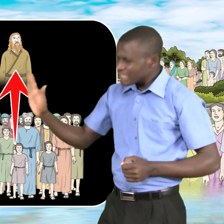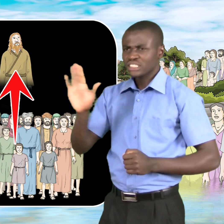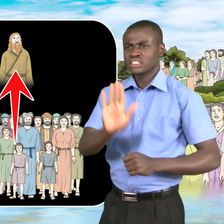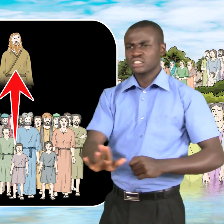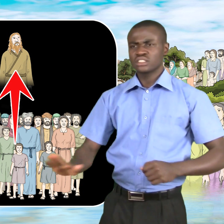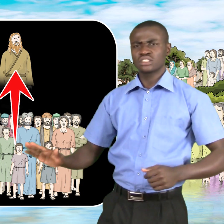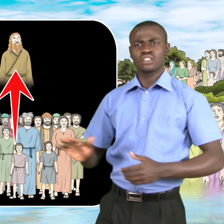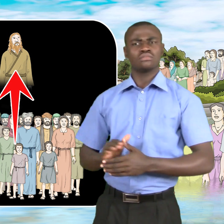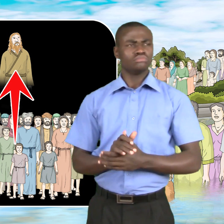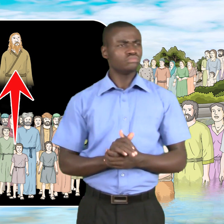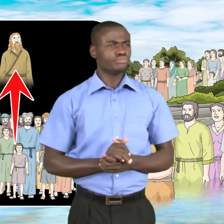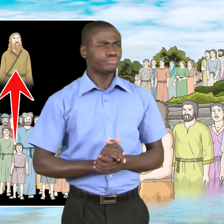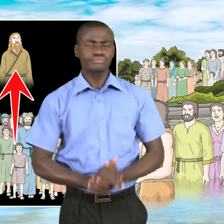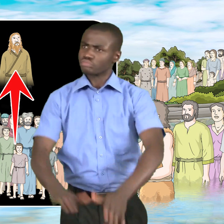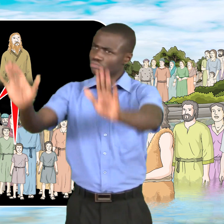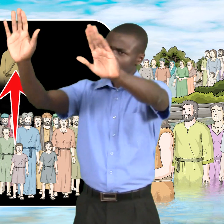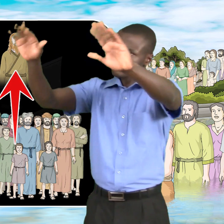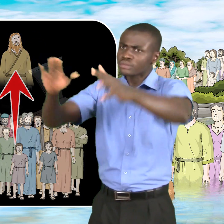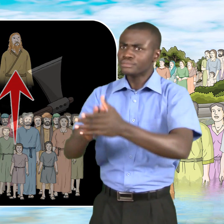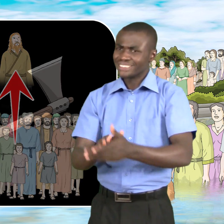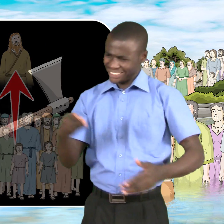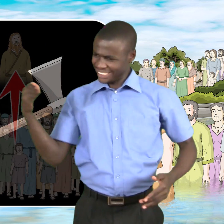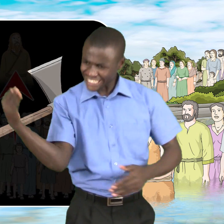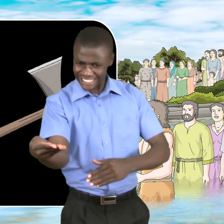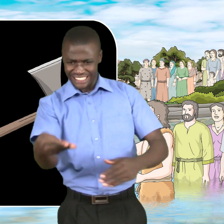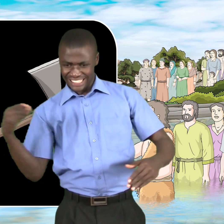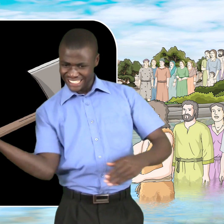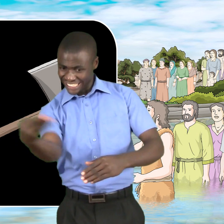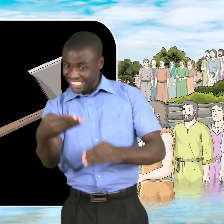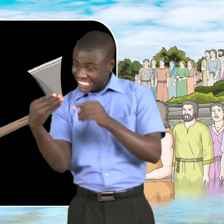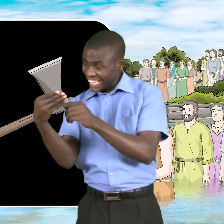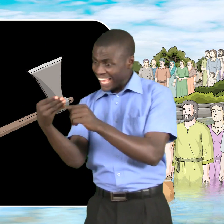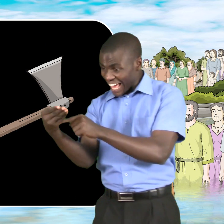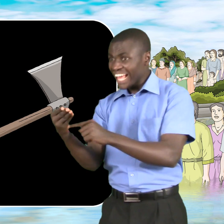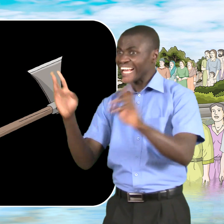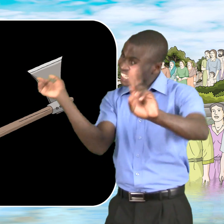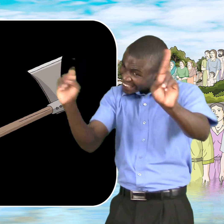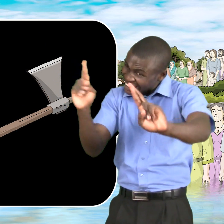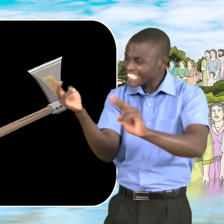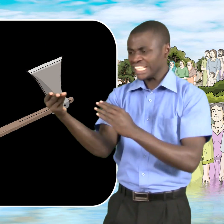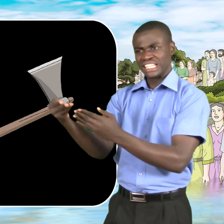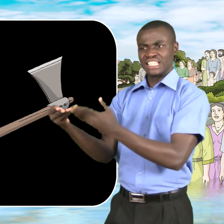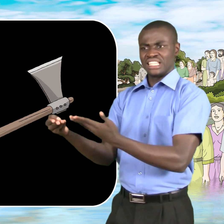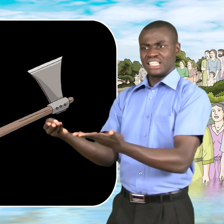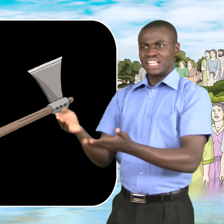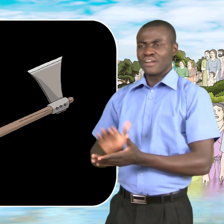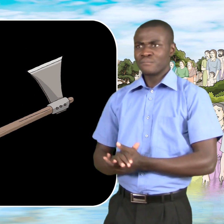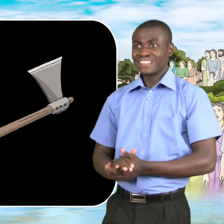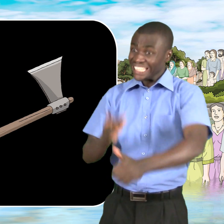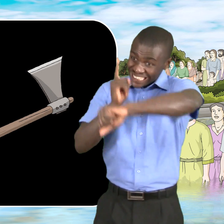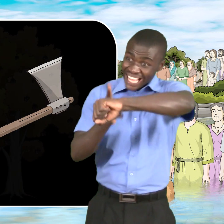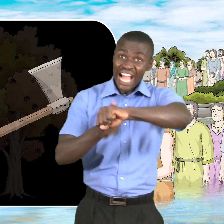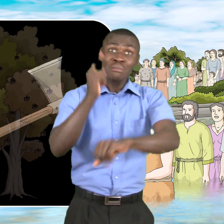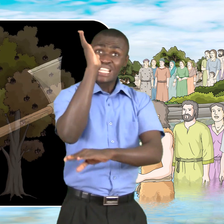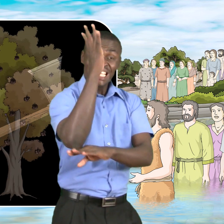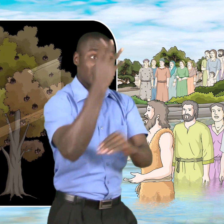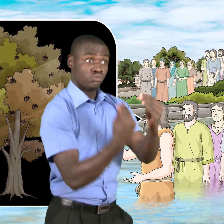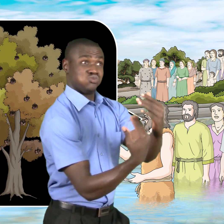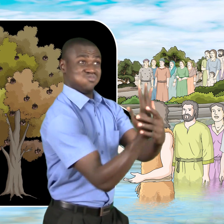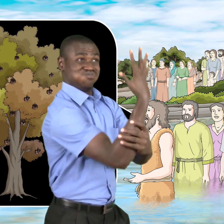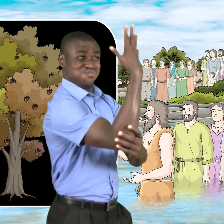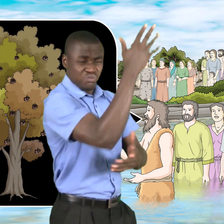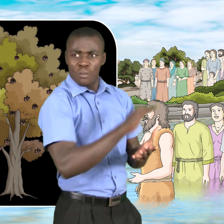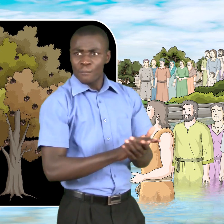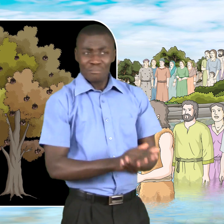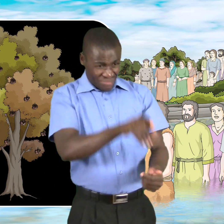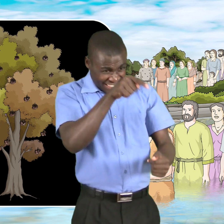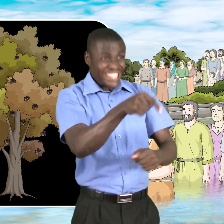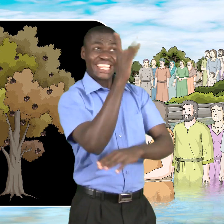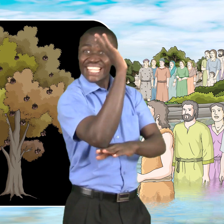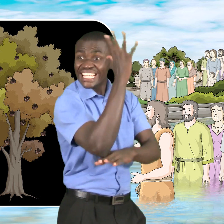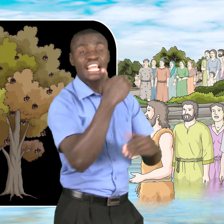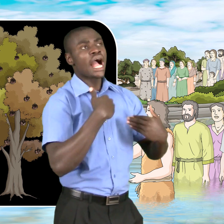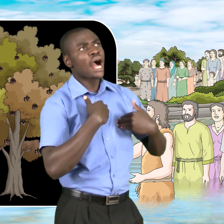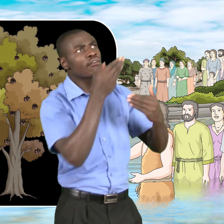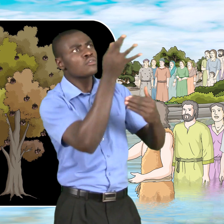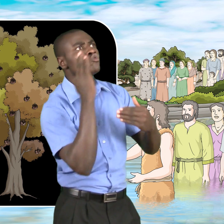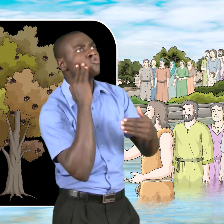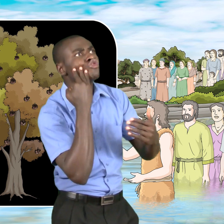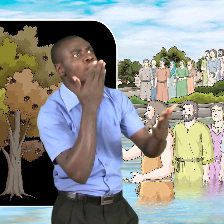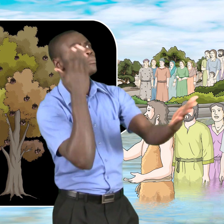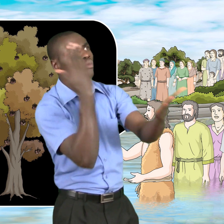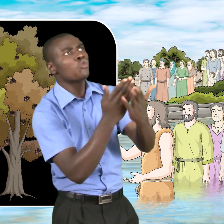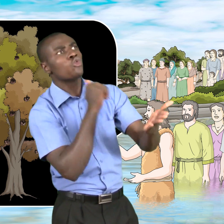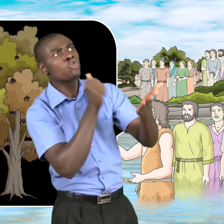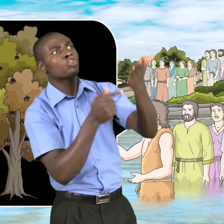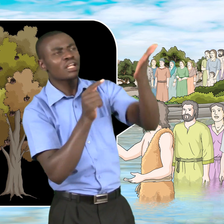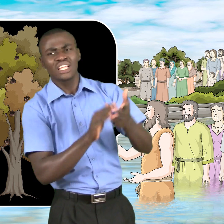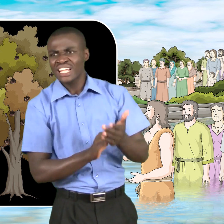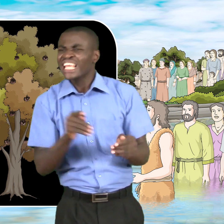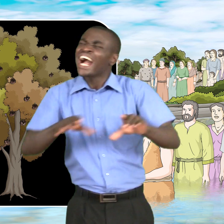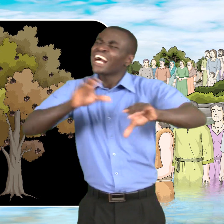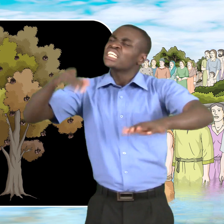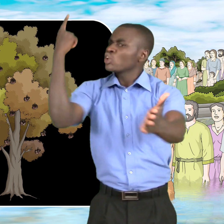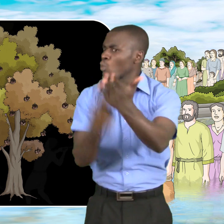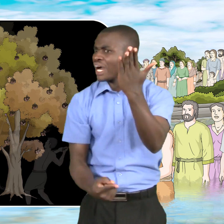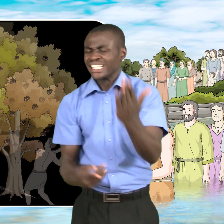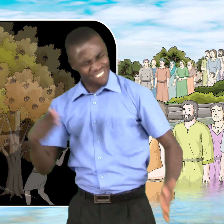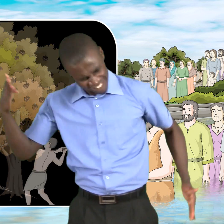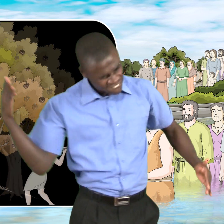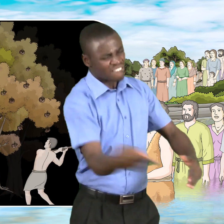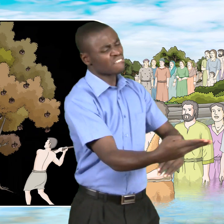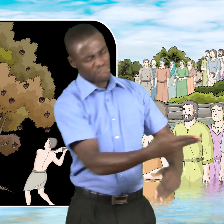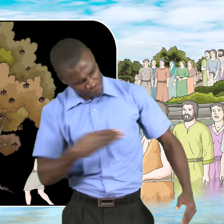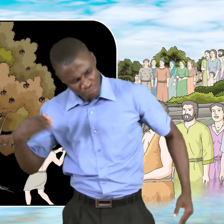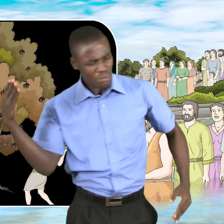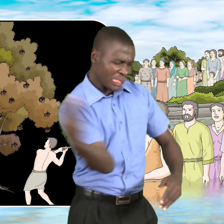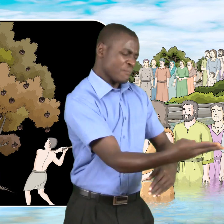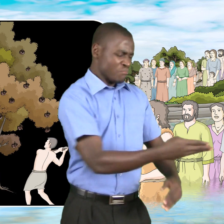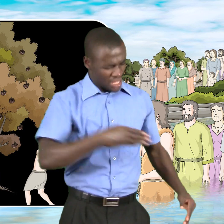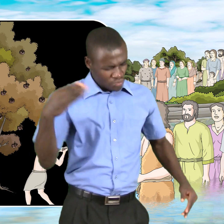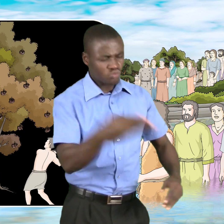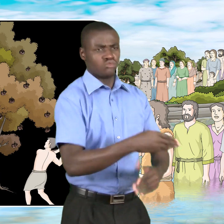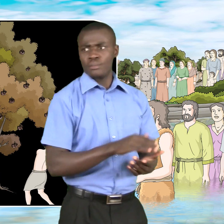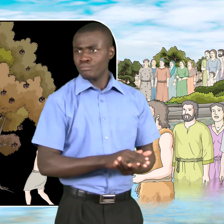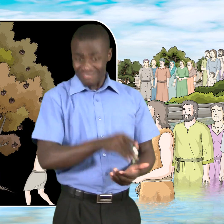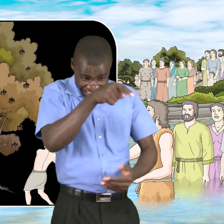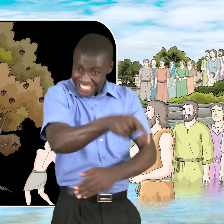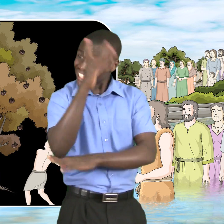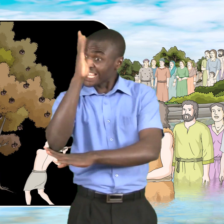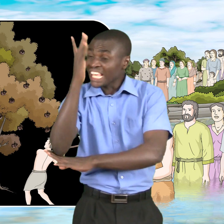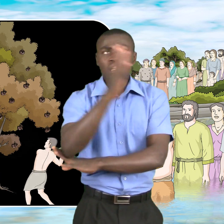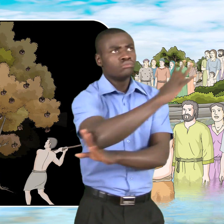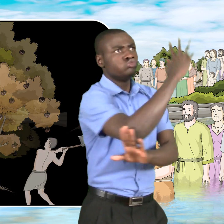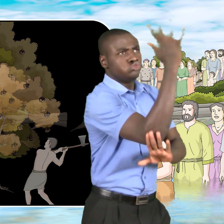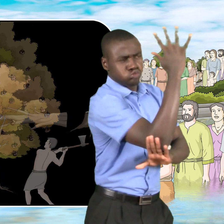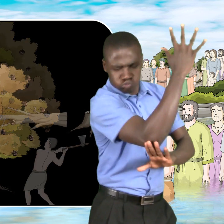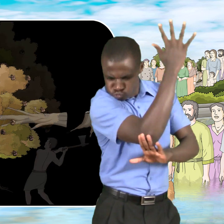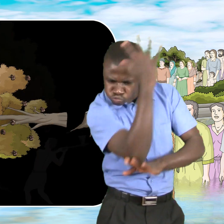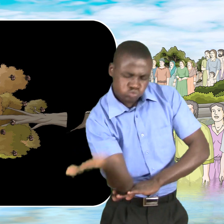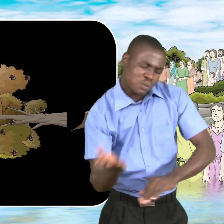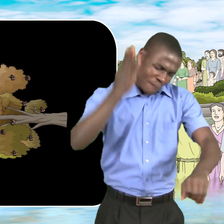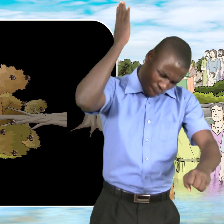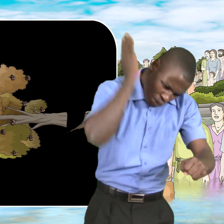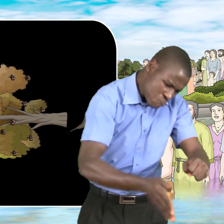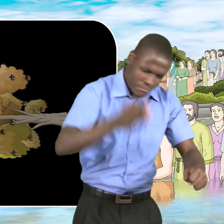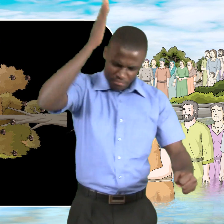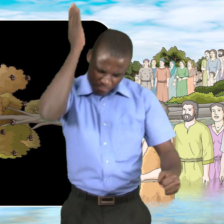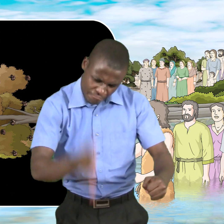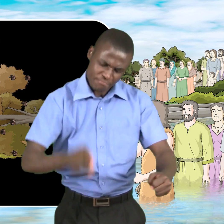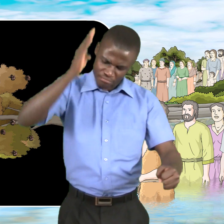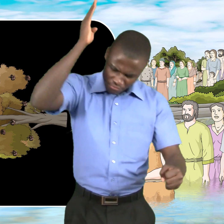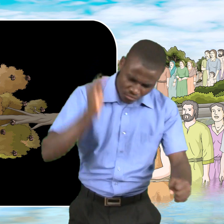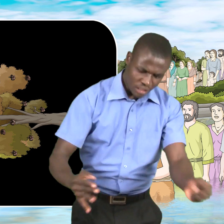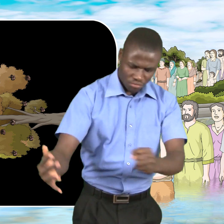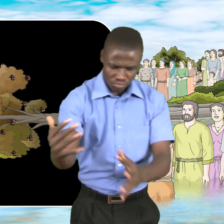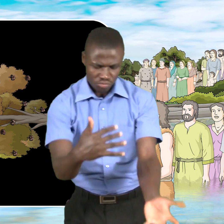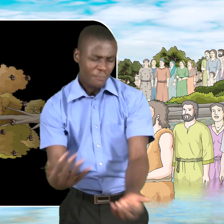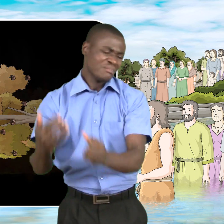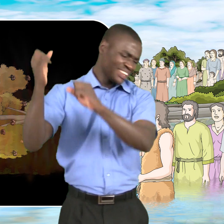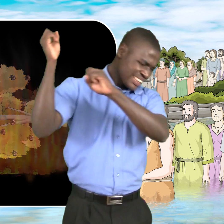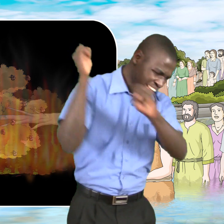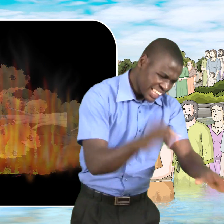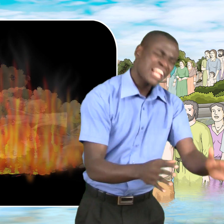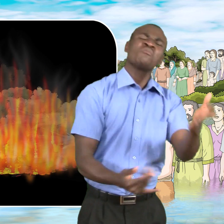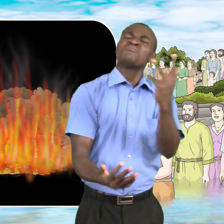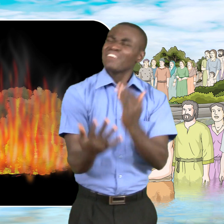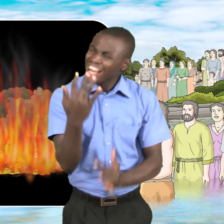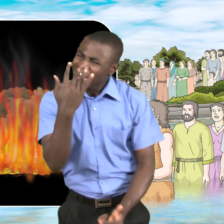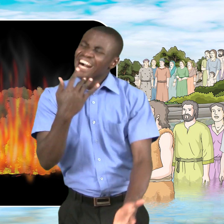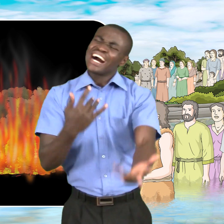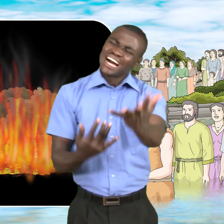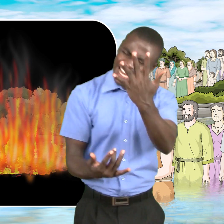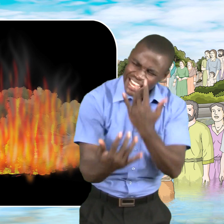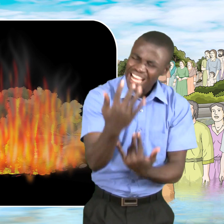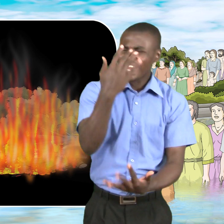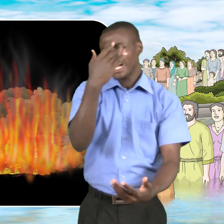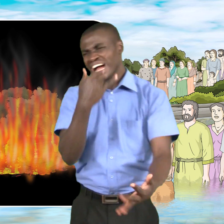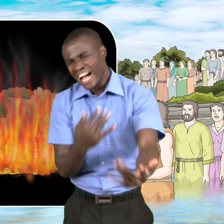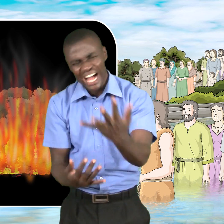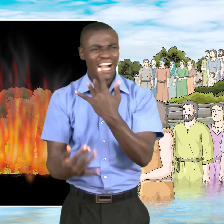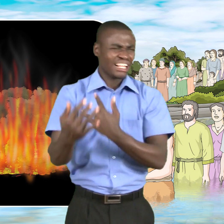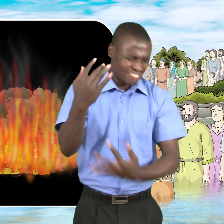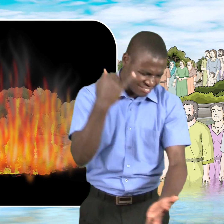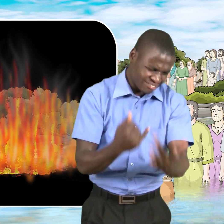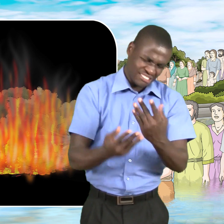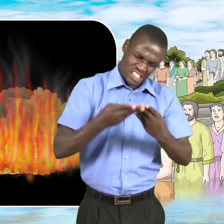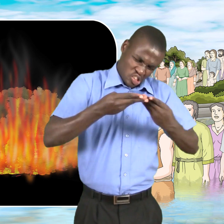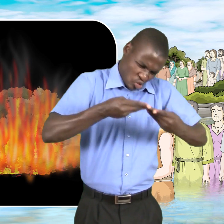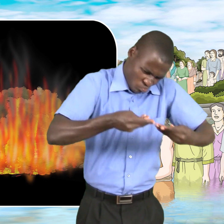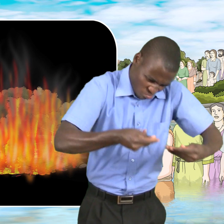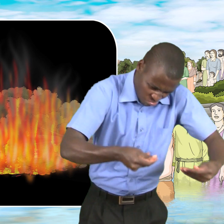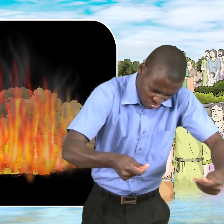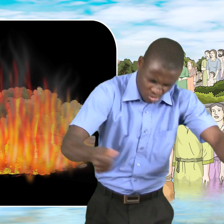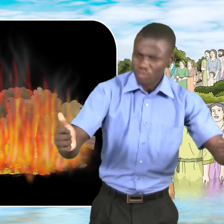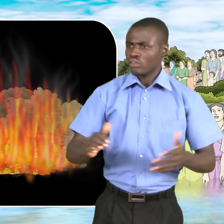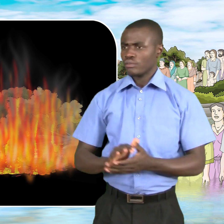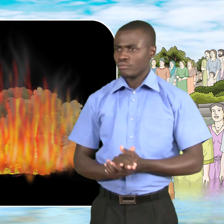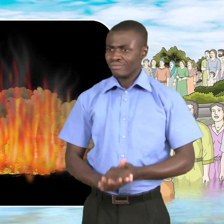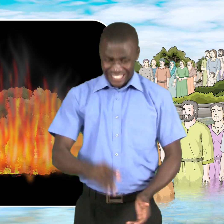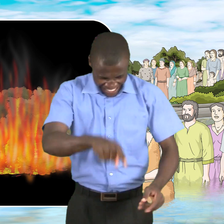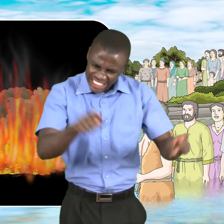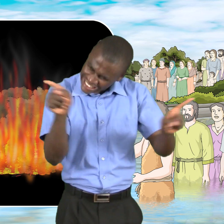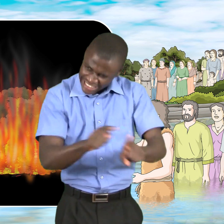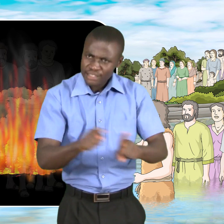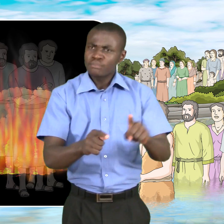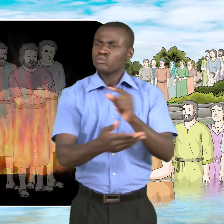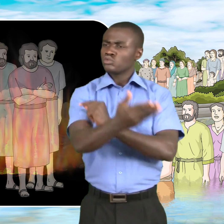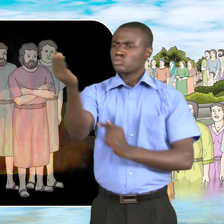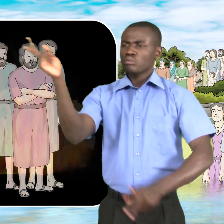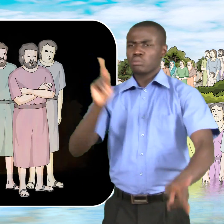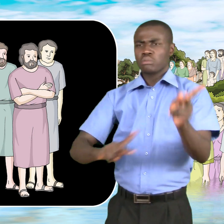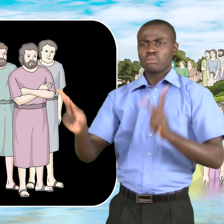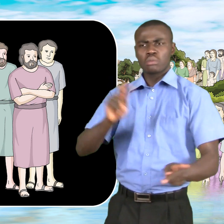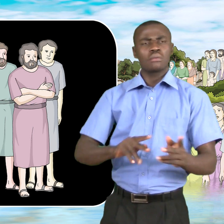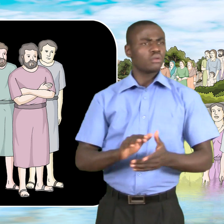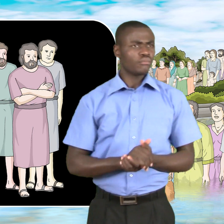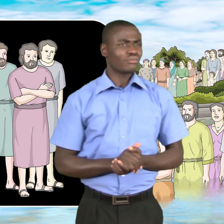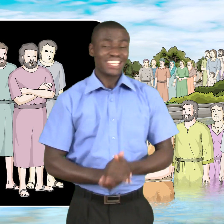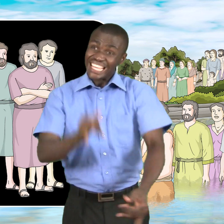The axe lies ready at the root of the trees, and every tree that does not produce good fruit will be cut down and thrown into the fire.